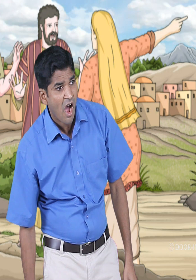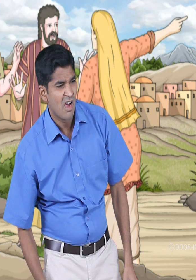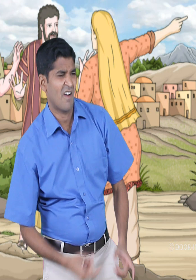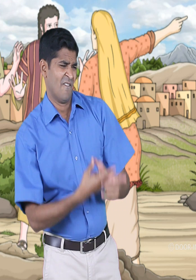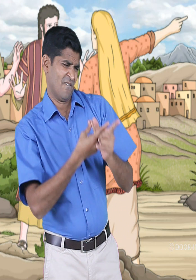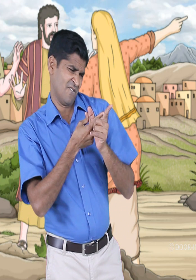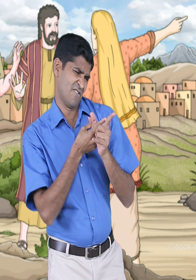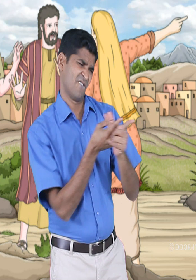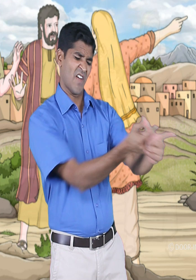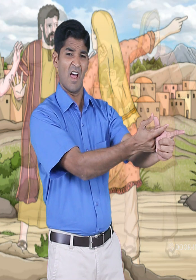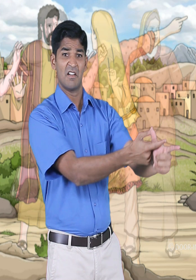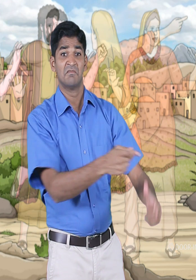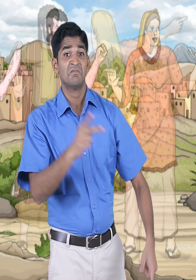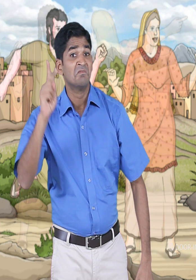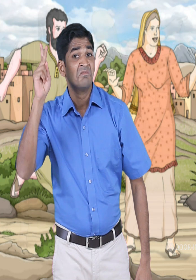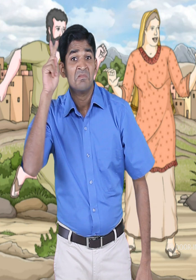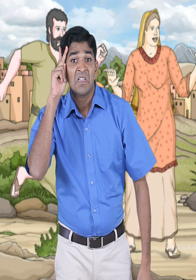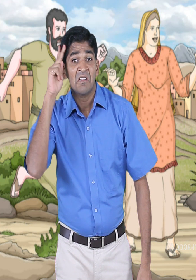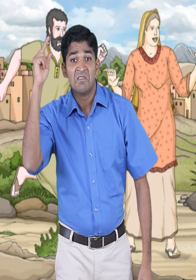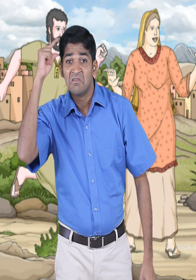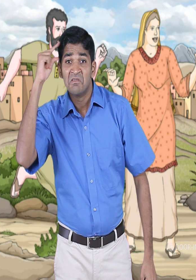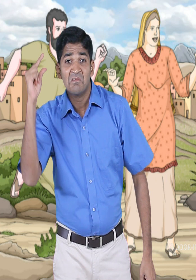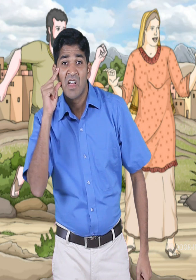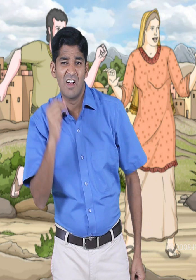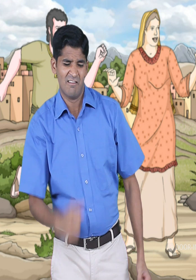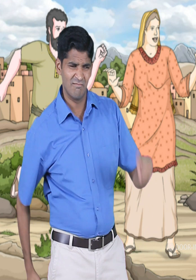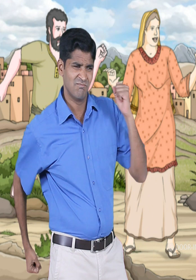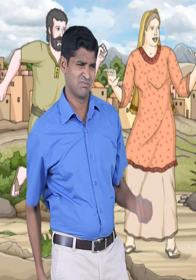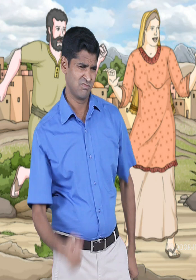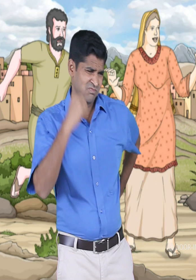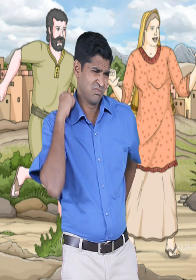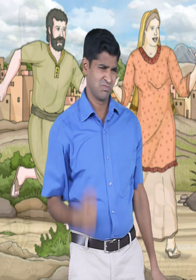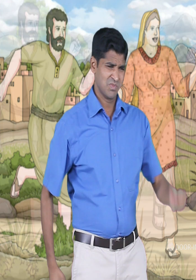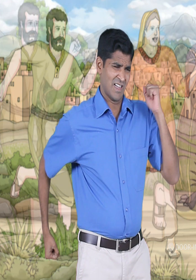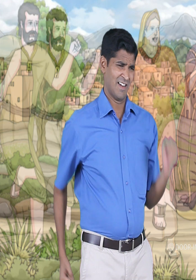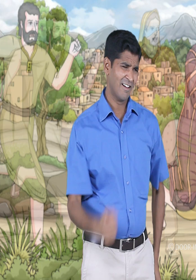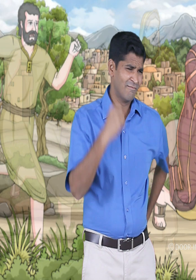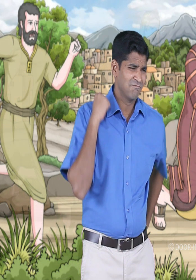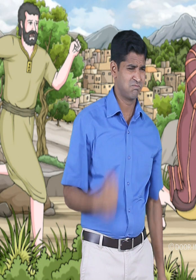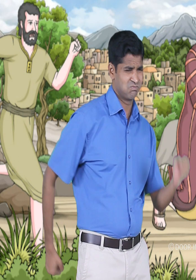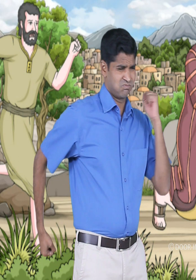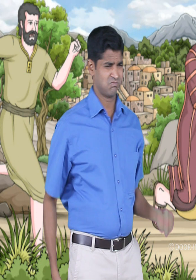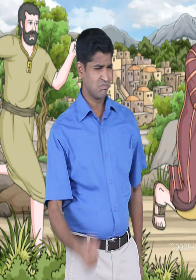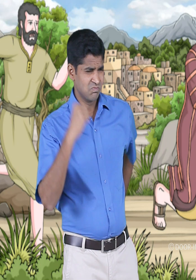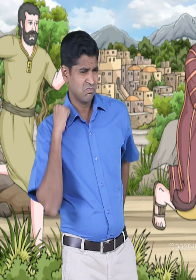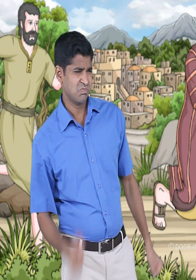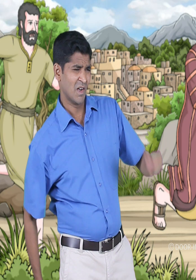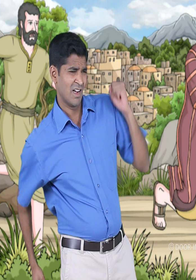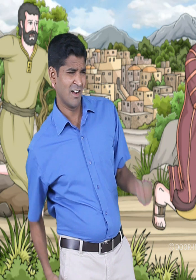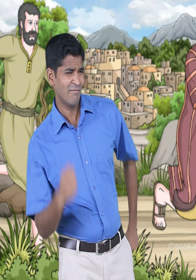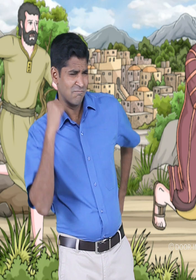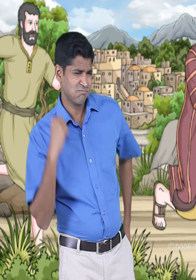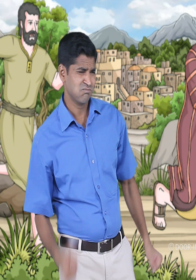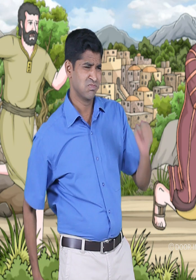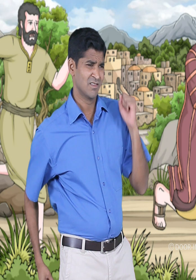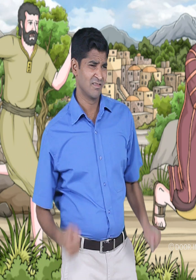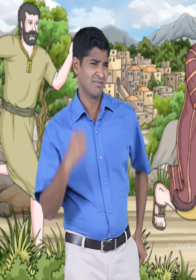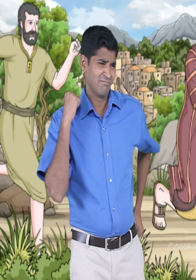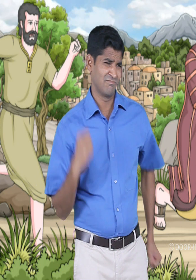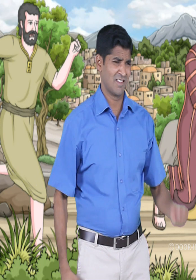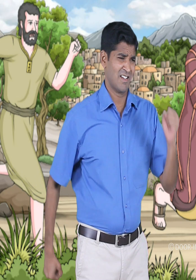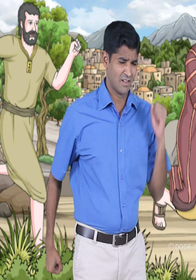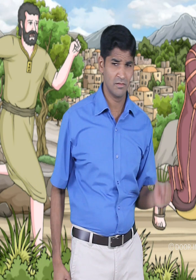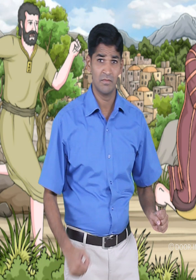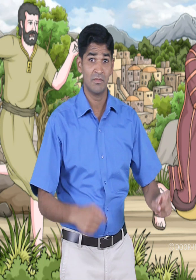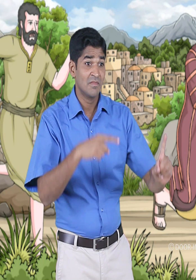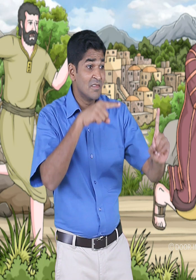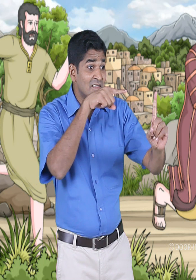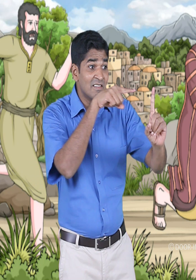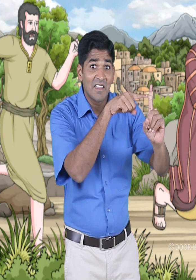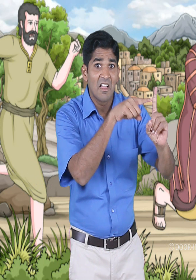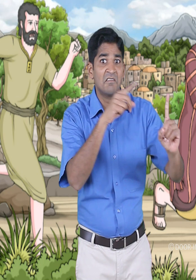Then Peter and the other disciple set out for the tomb.